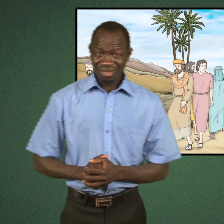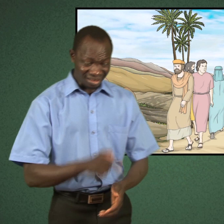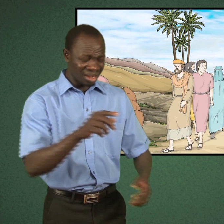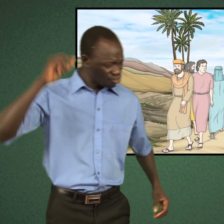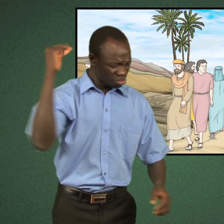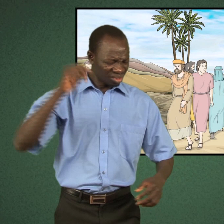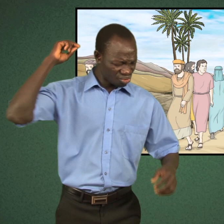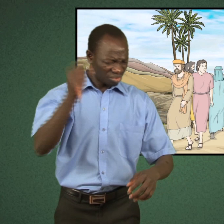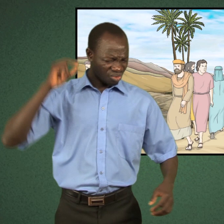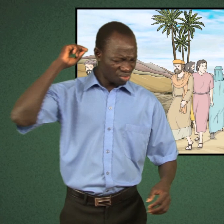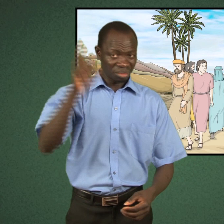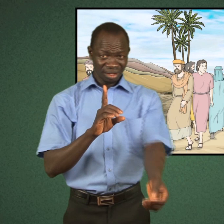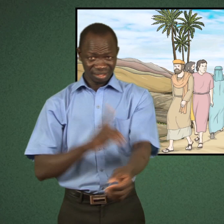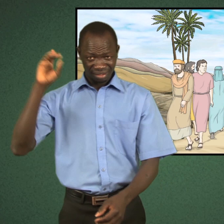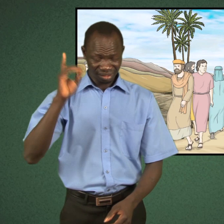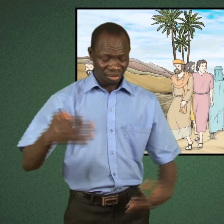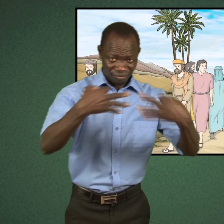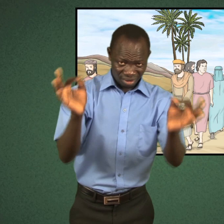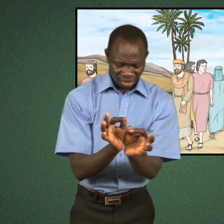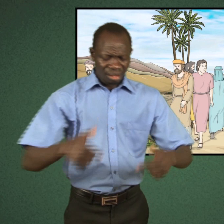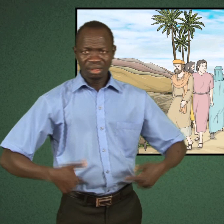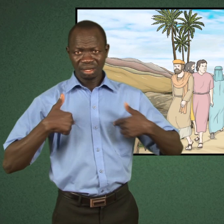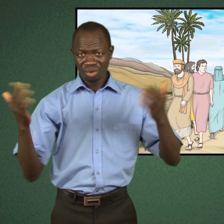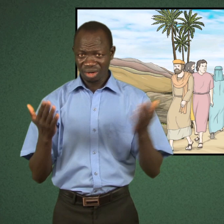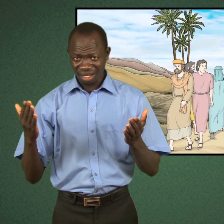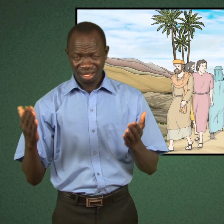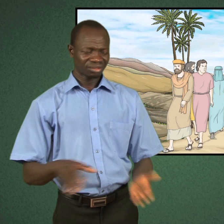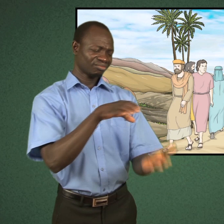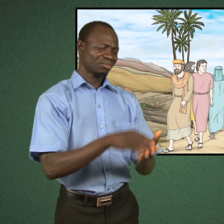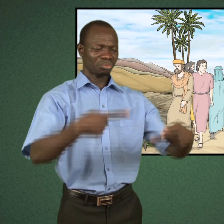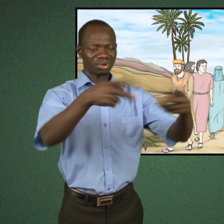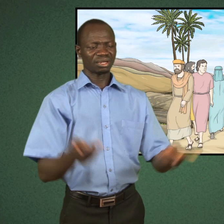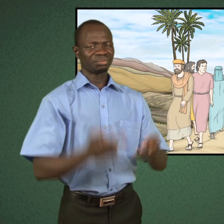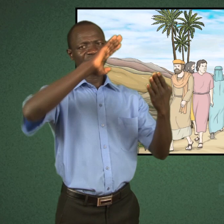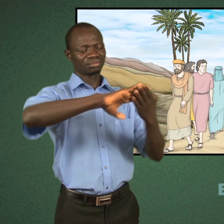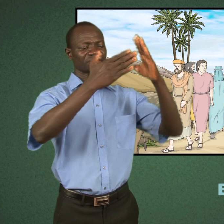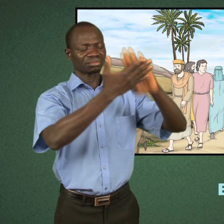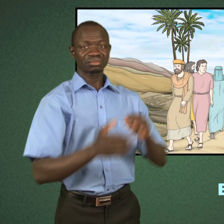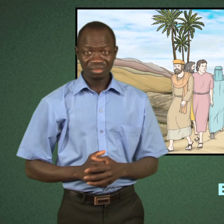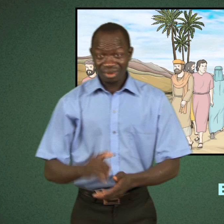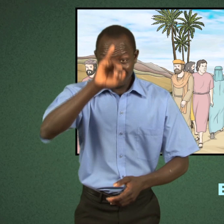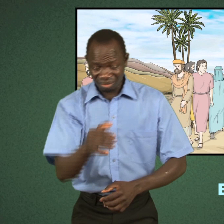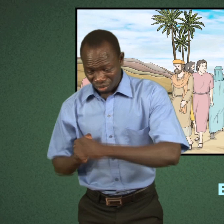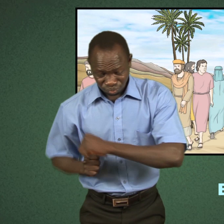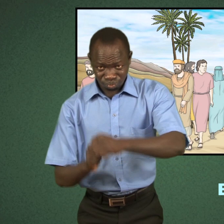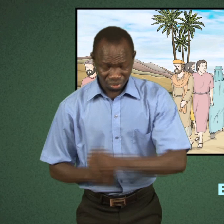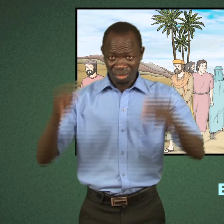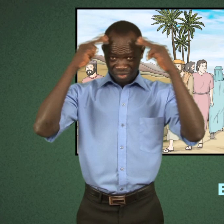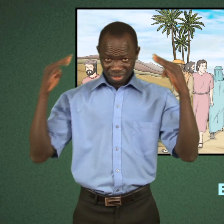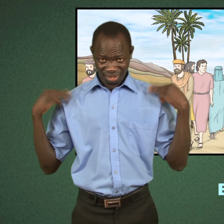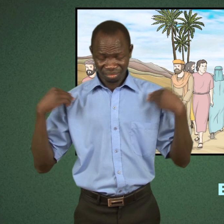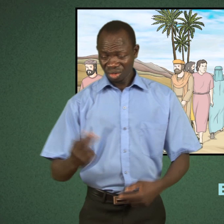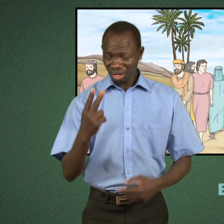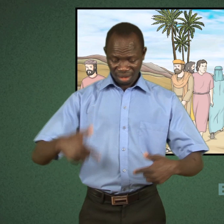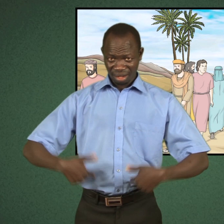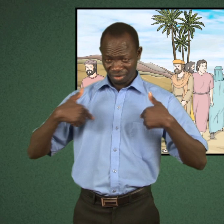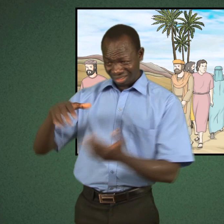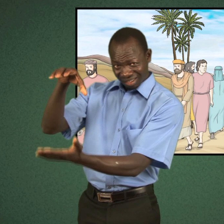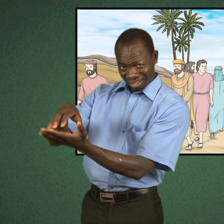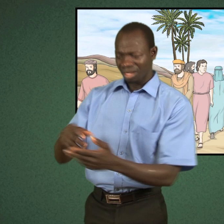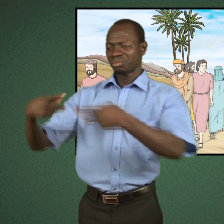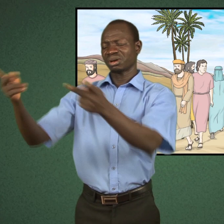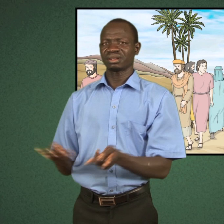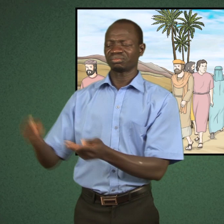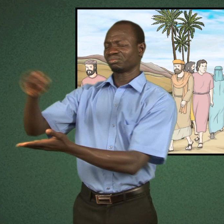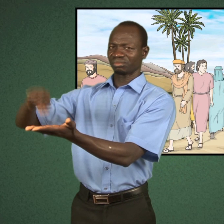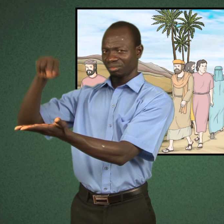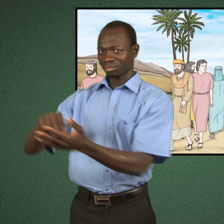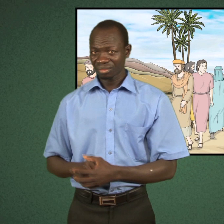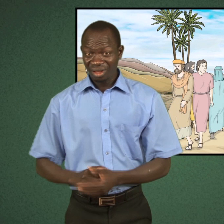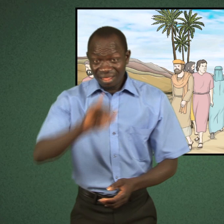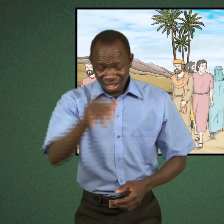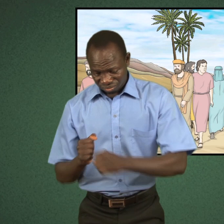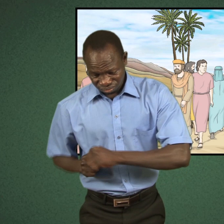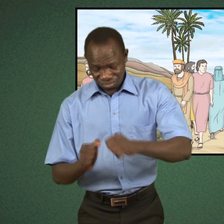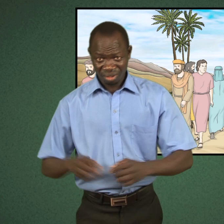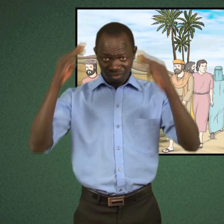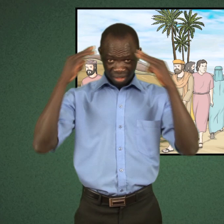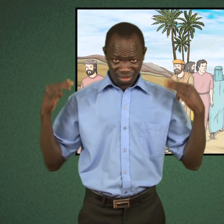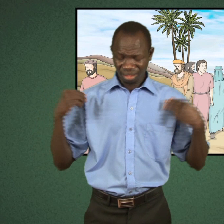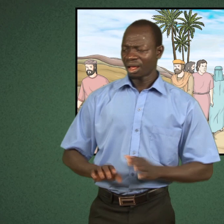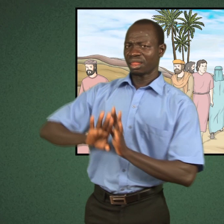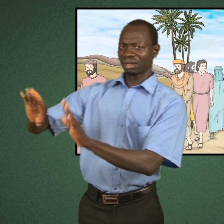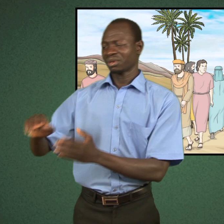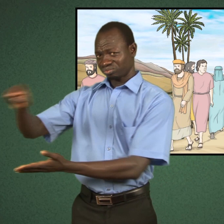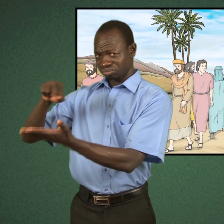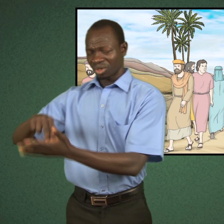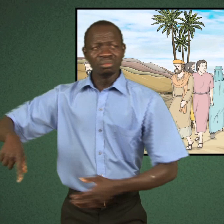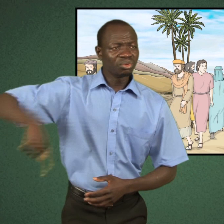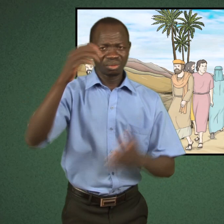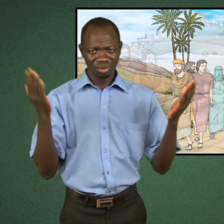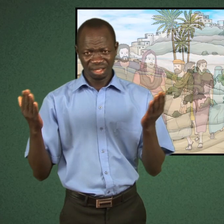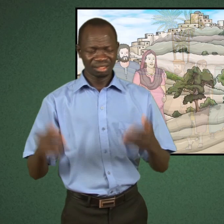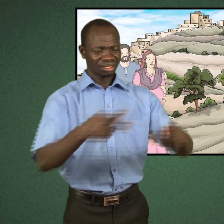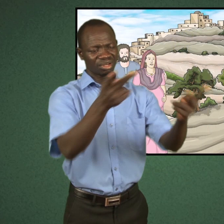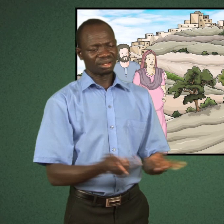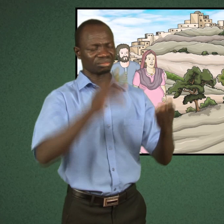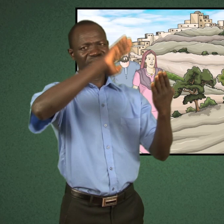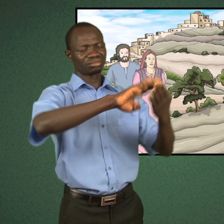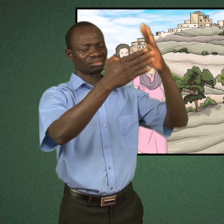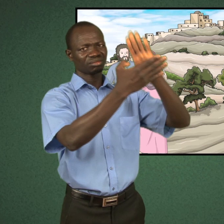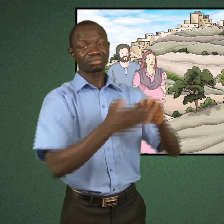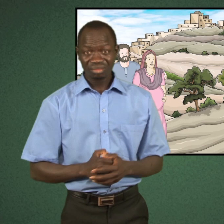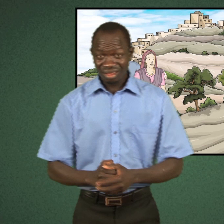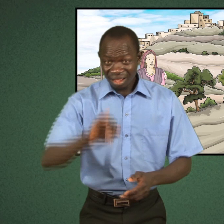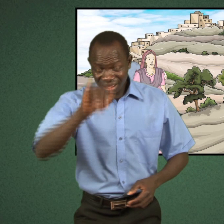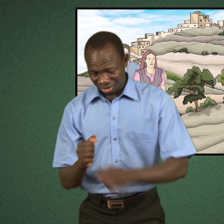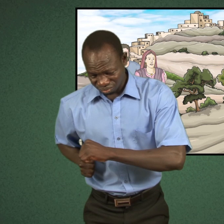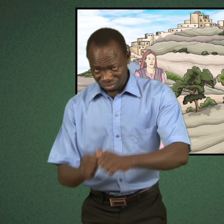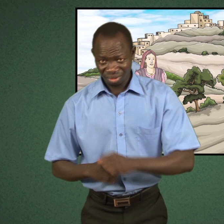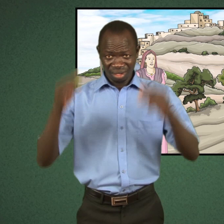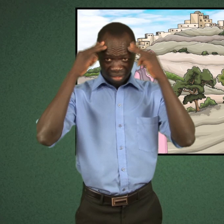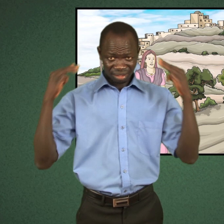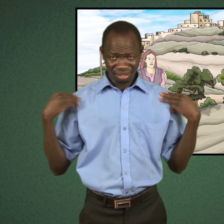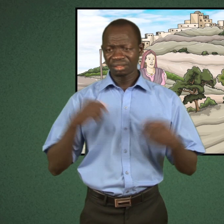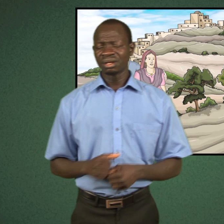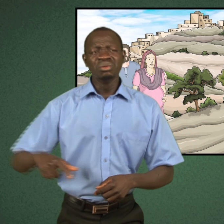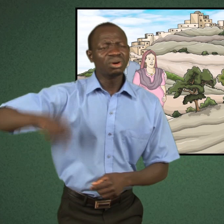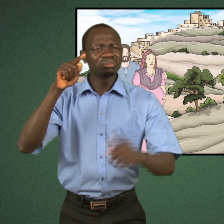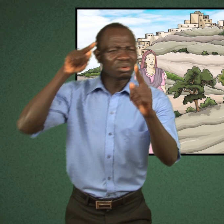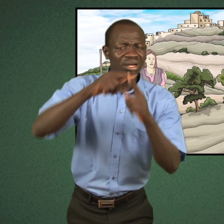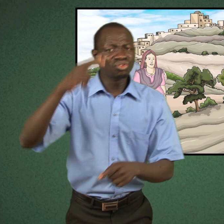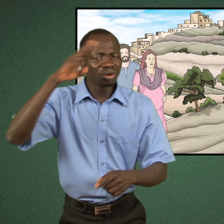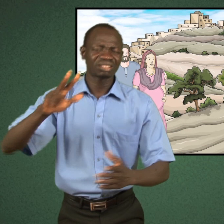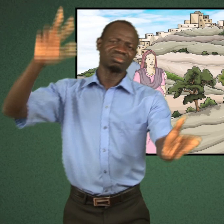So Joseph also went up from Nazareth in Galilee to Judea, to the city of David called Bethlehem, since he was from the house and line of David.